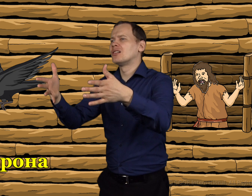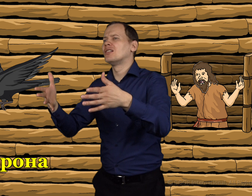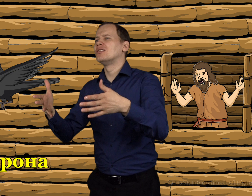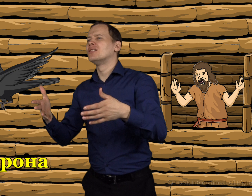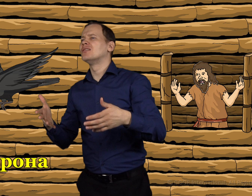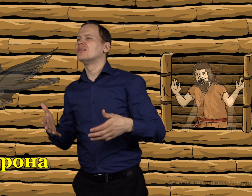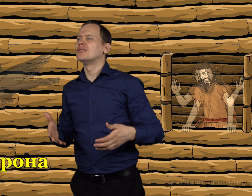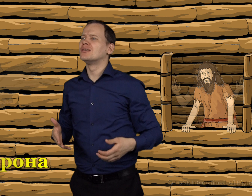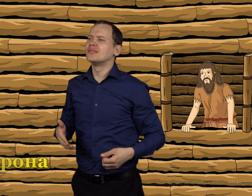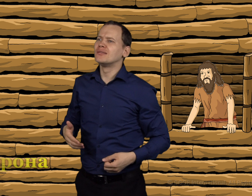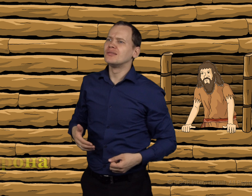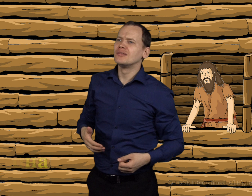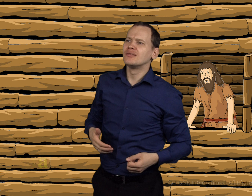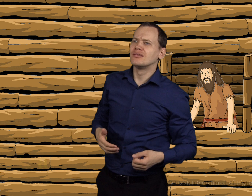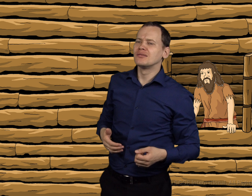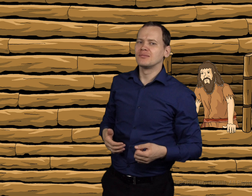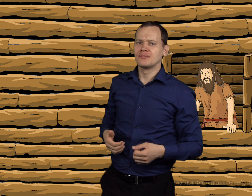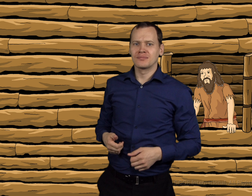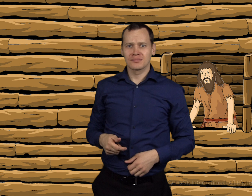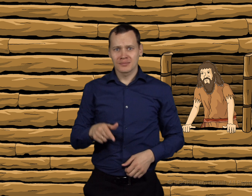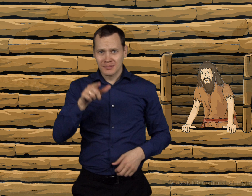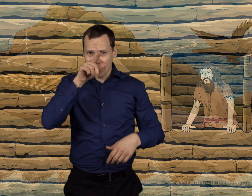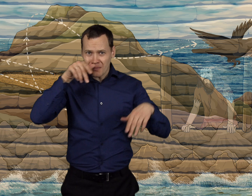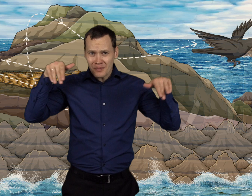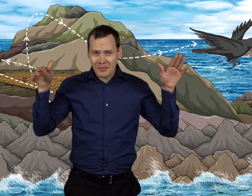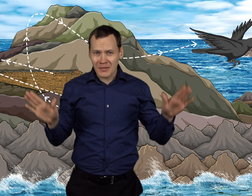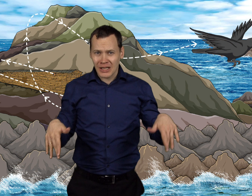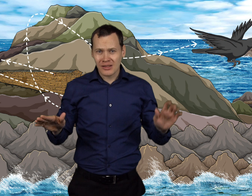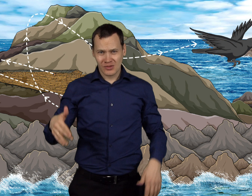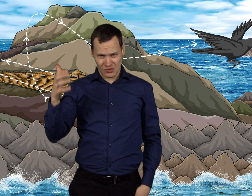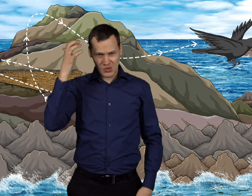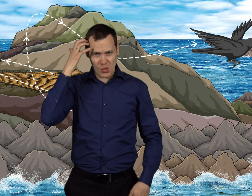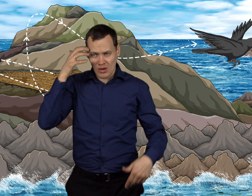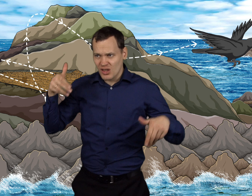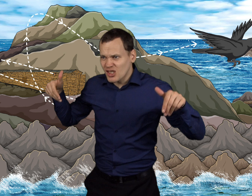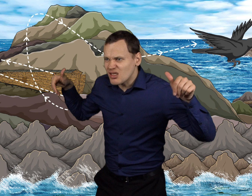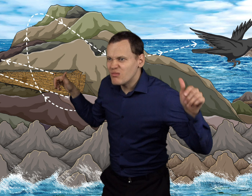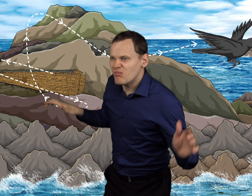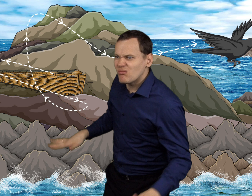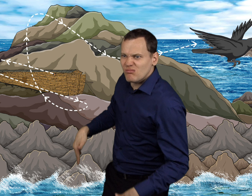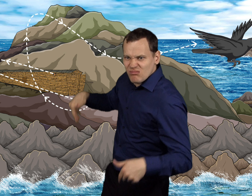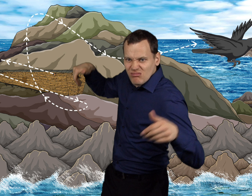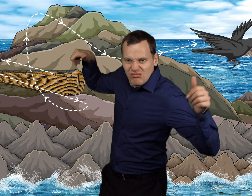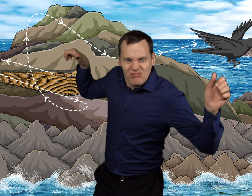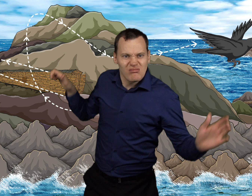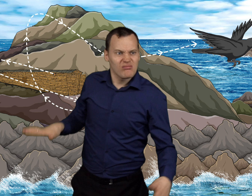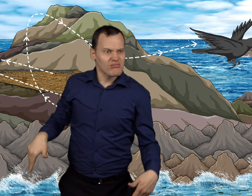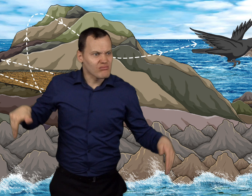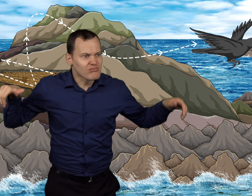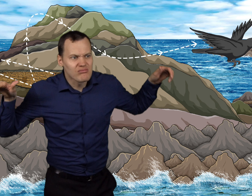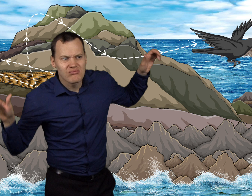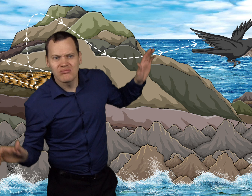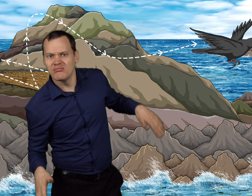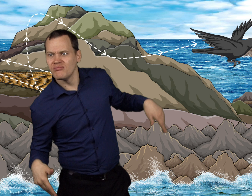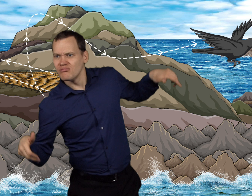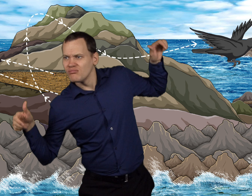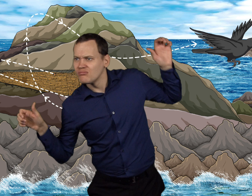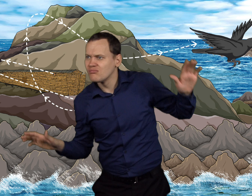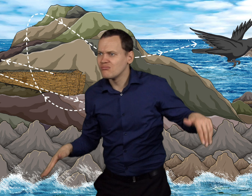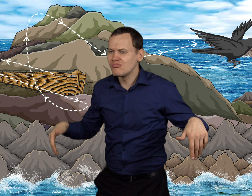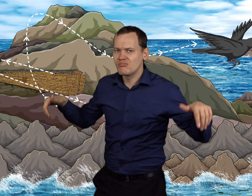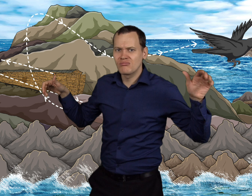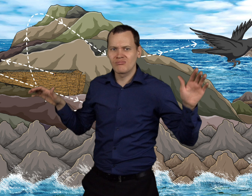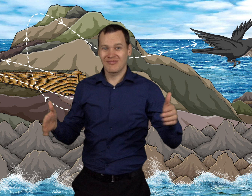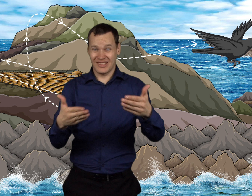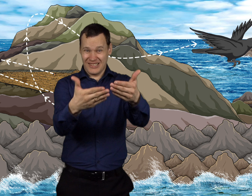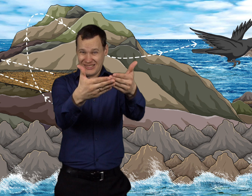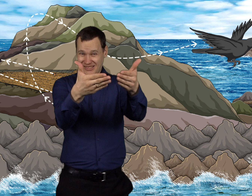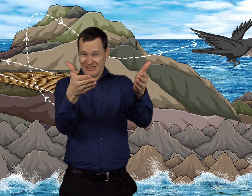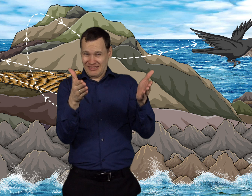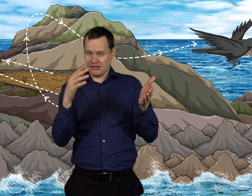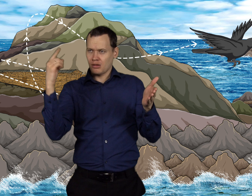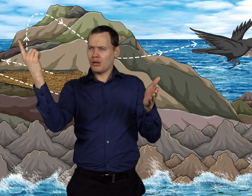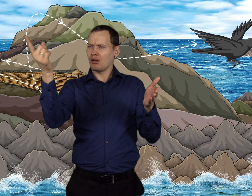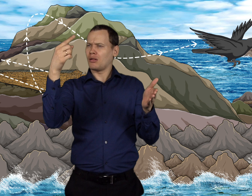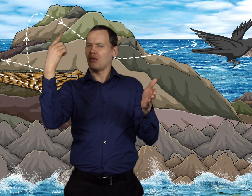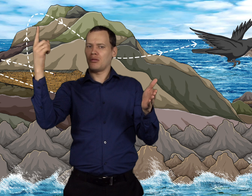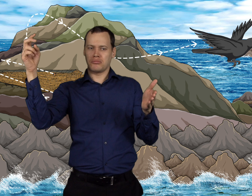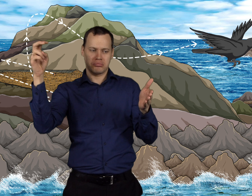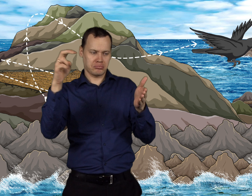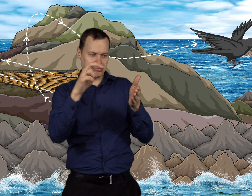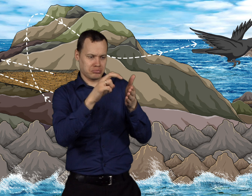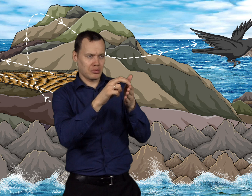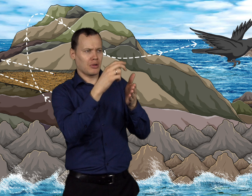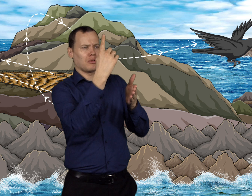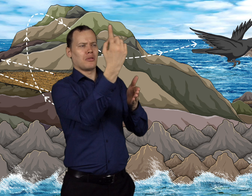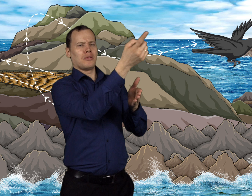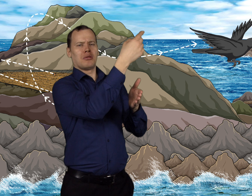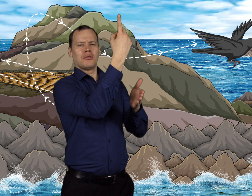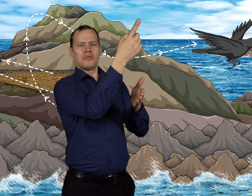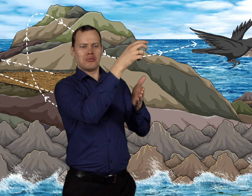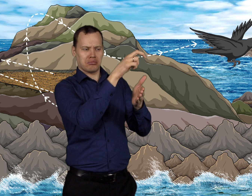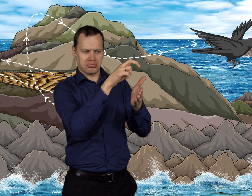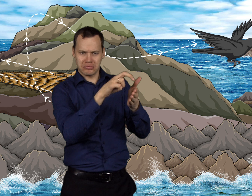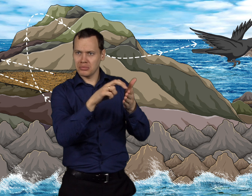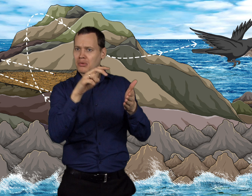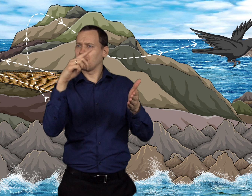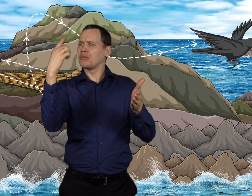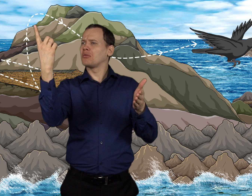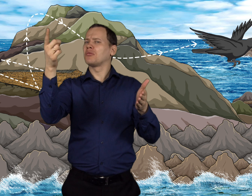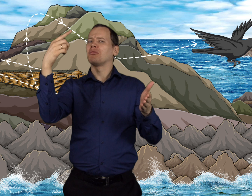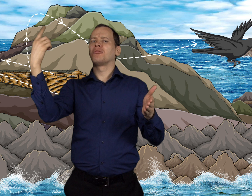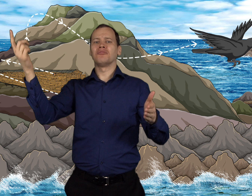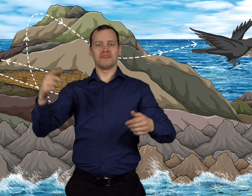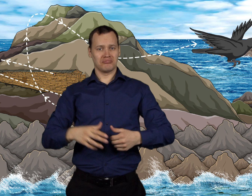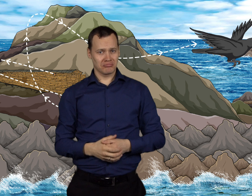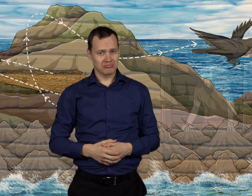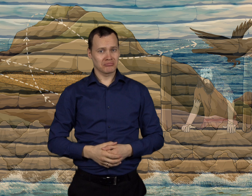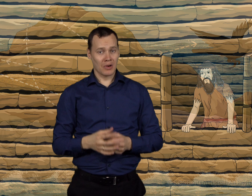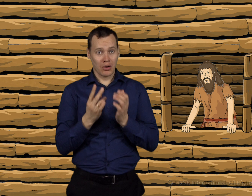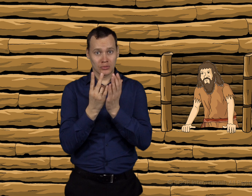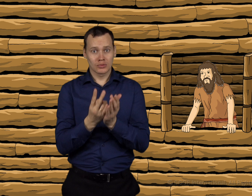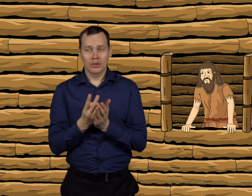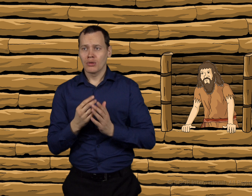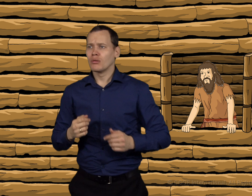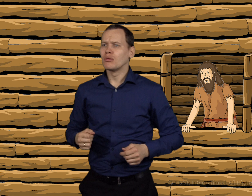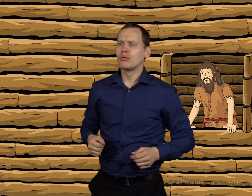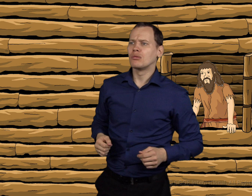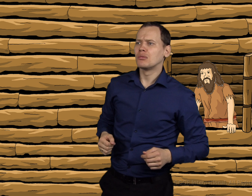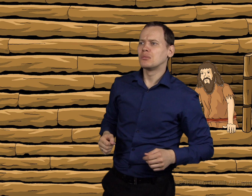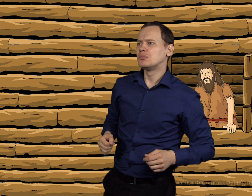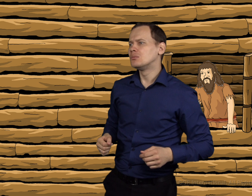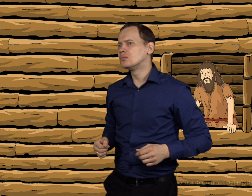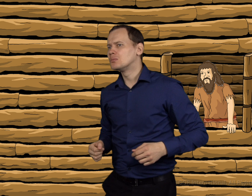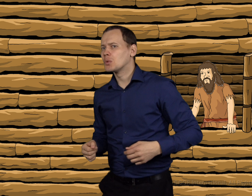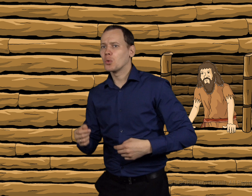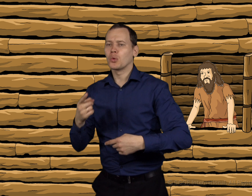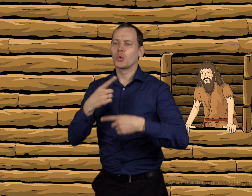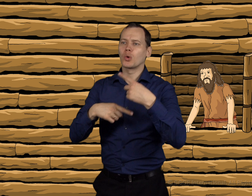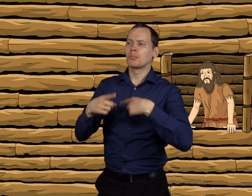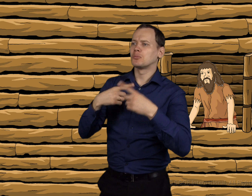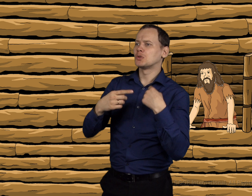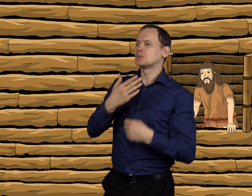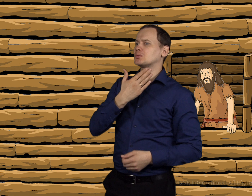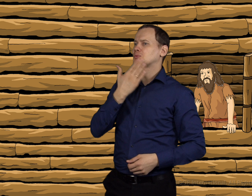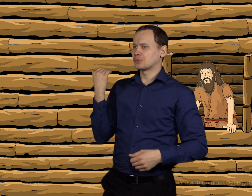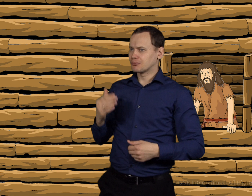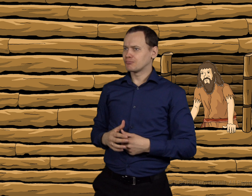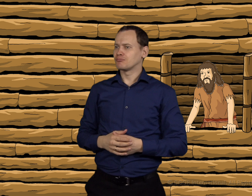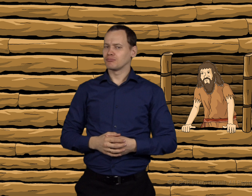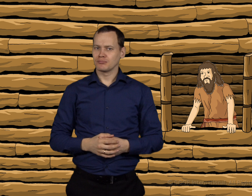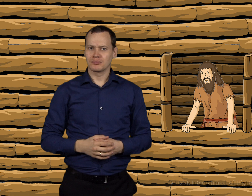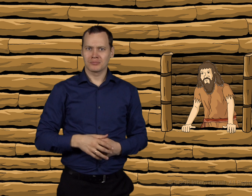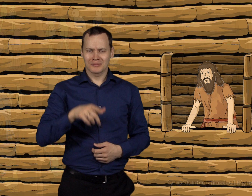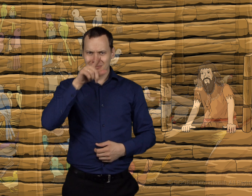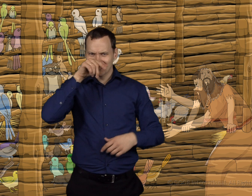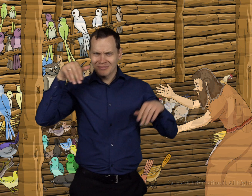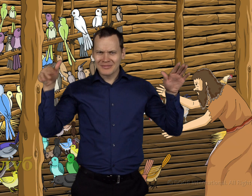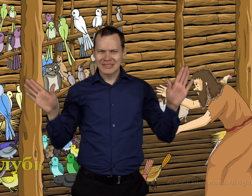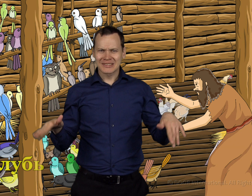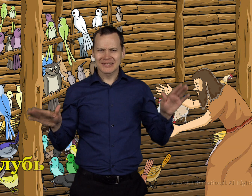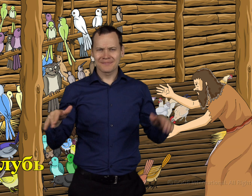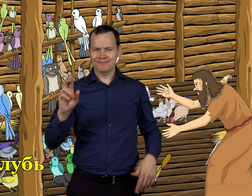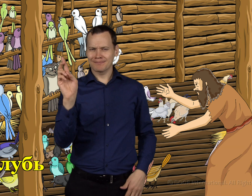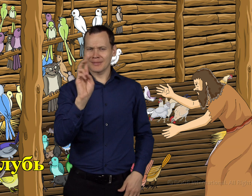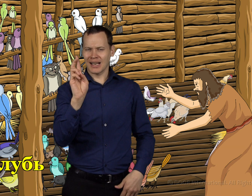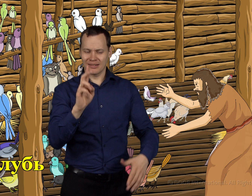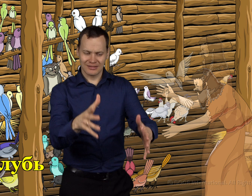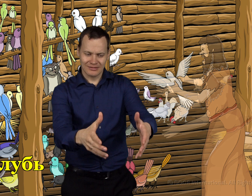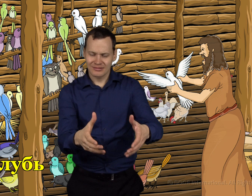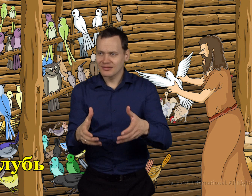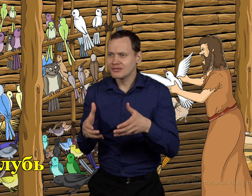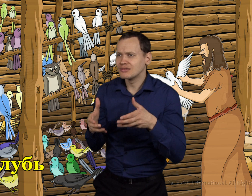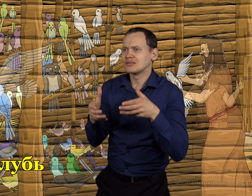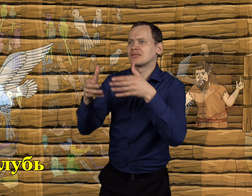It kept flying back and forth until the waters had dried up from the earth.